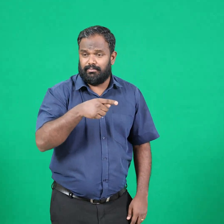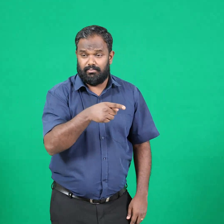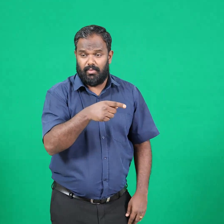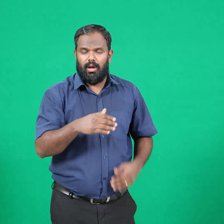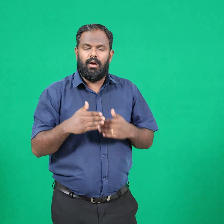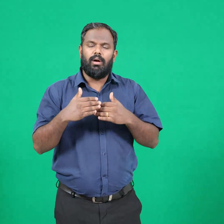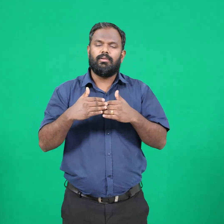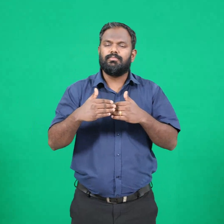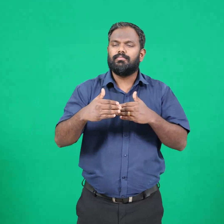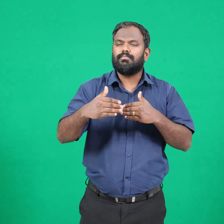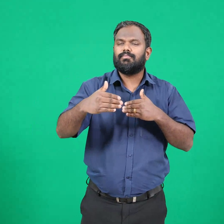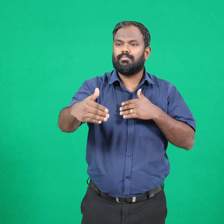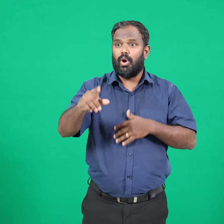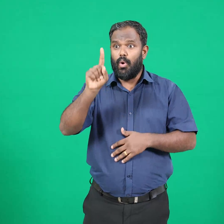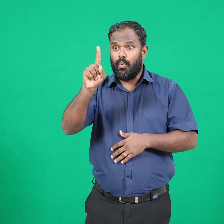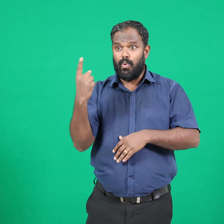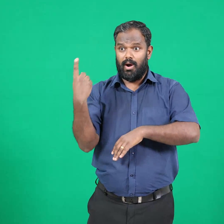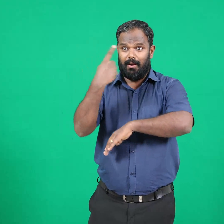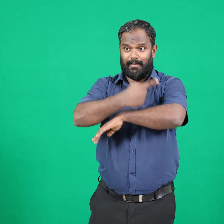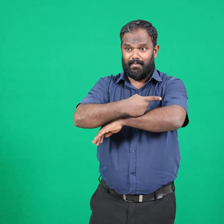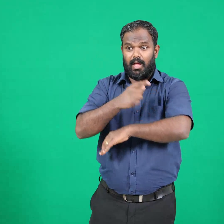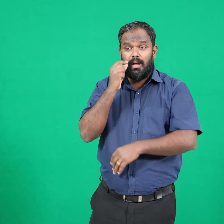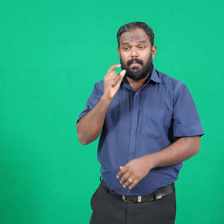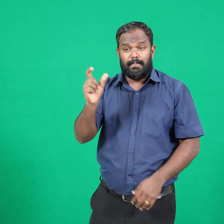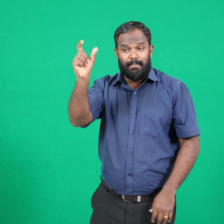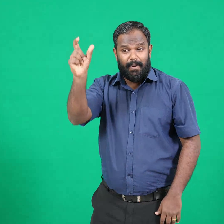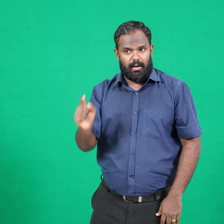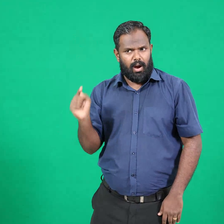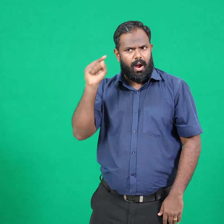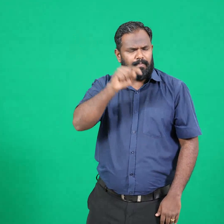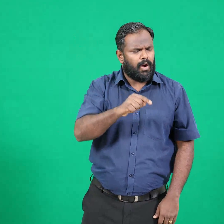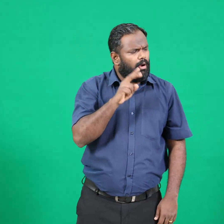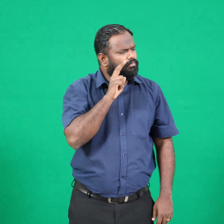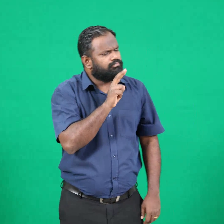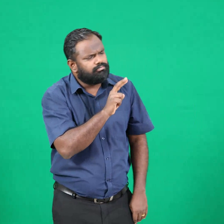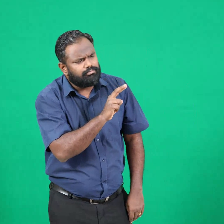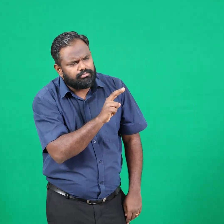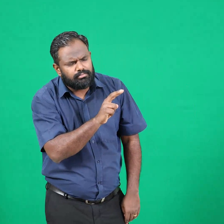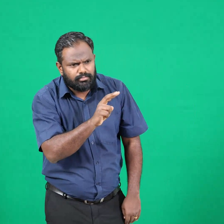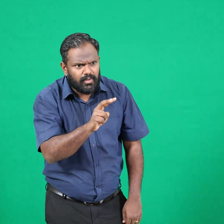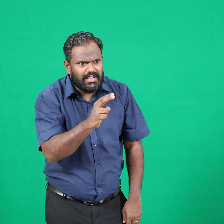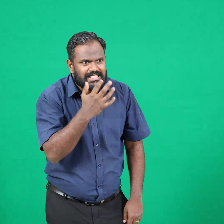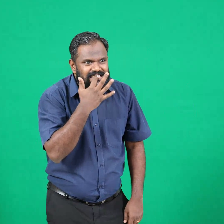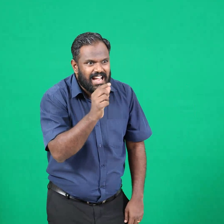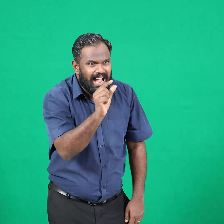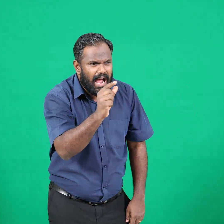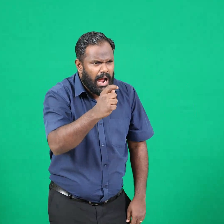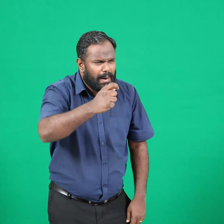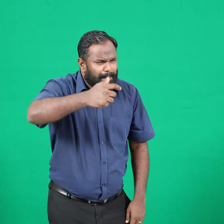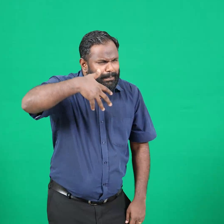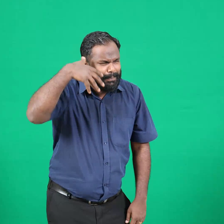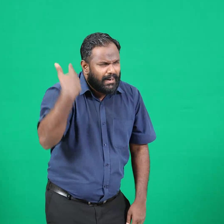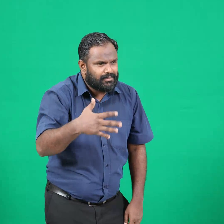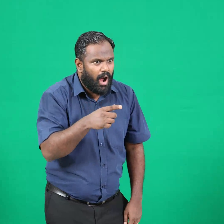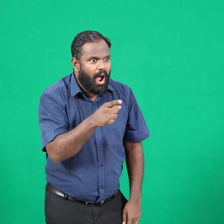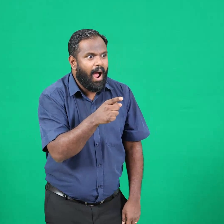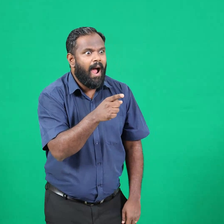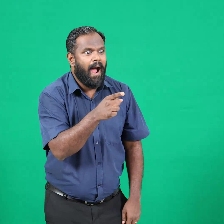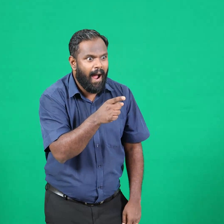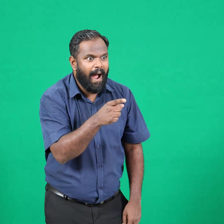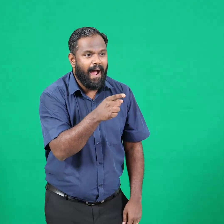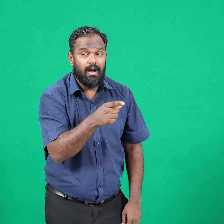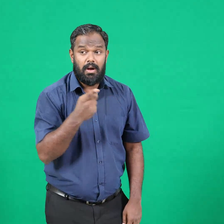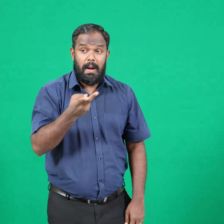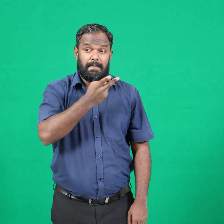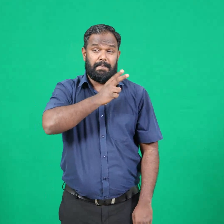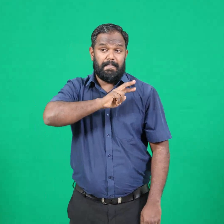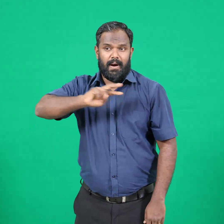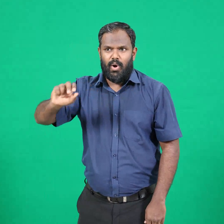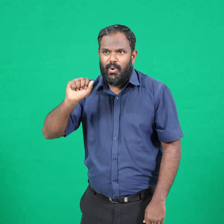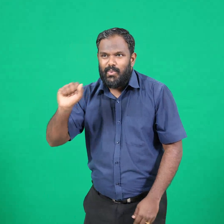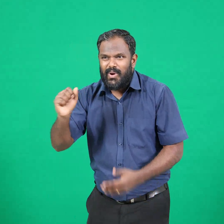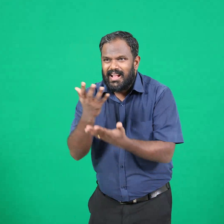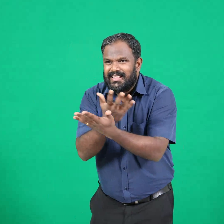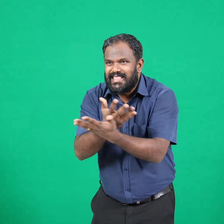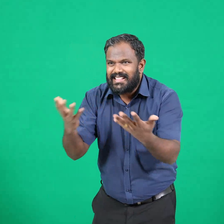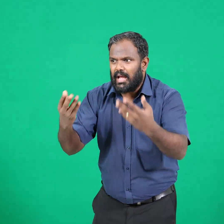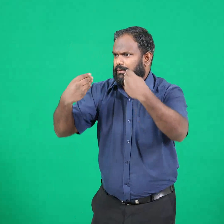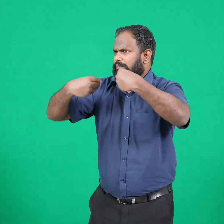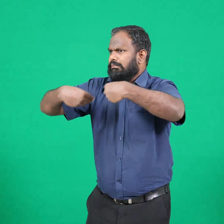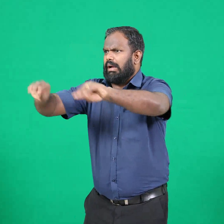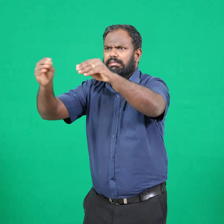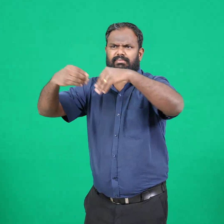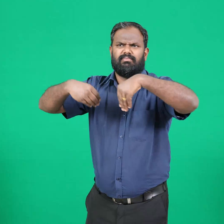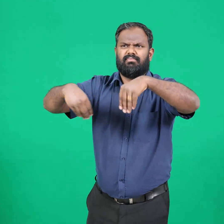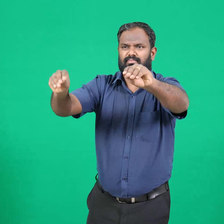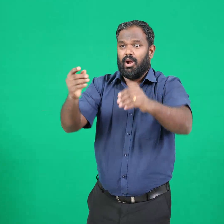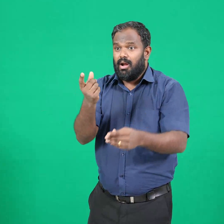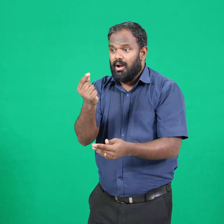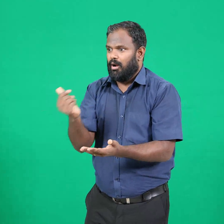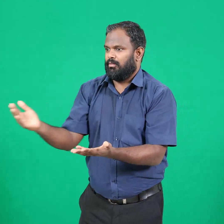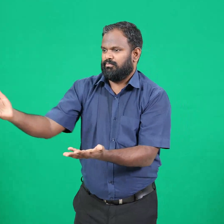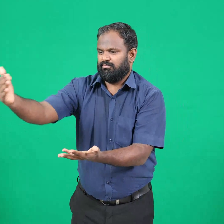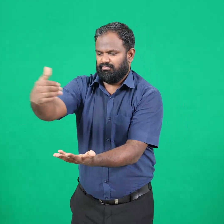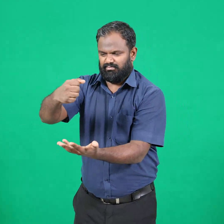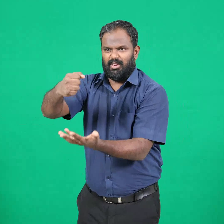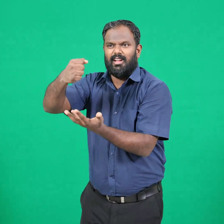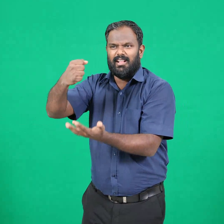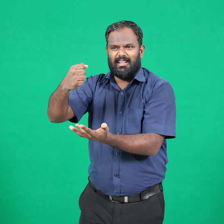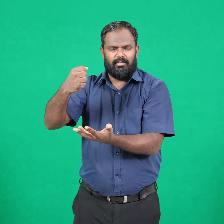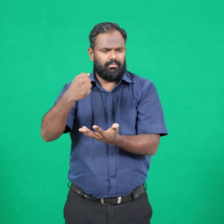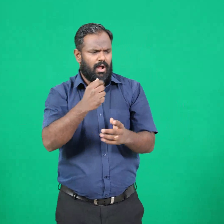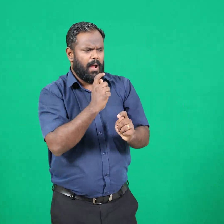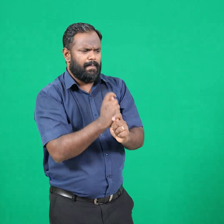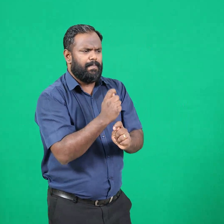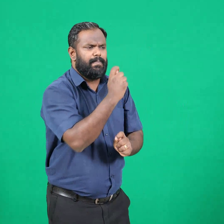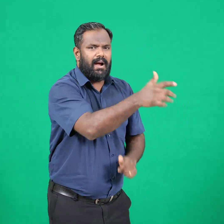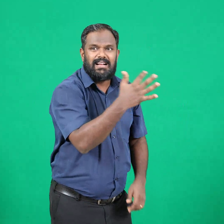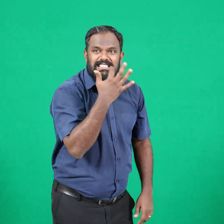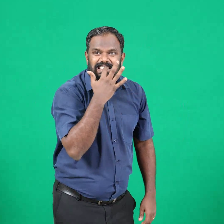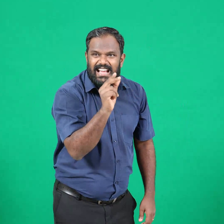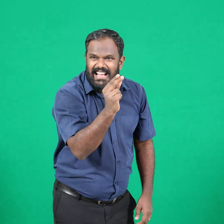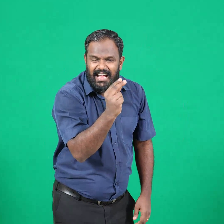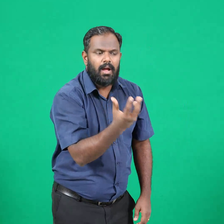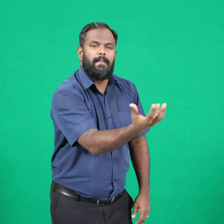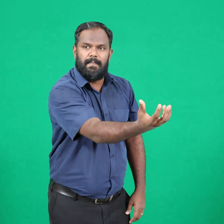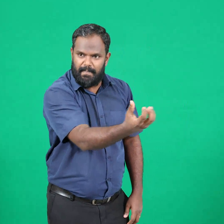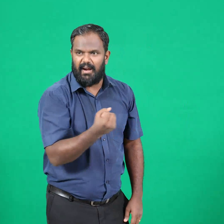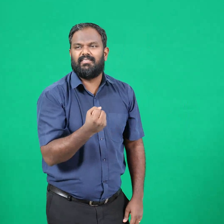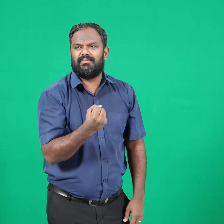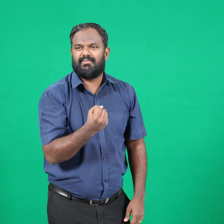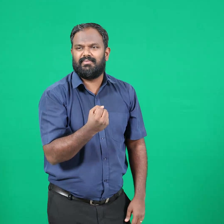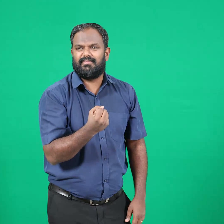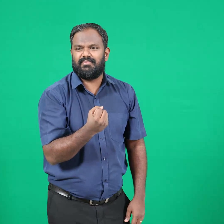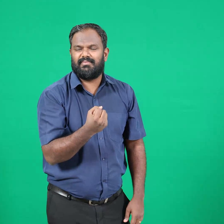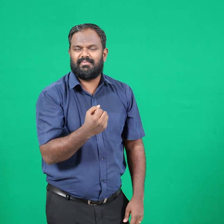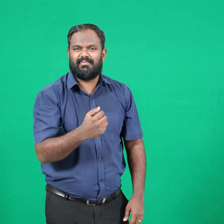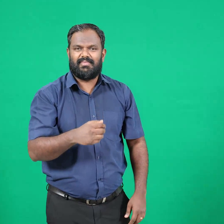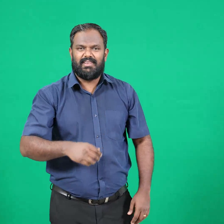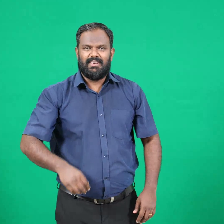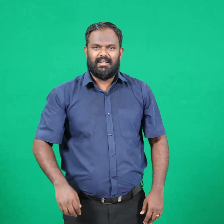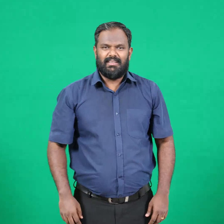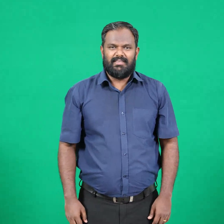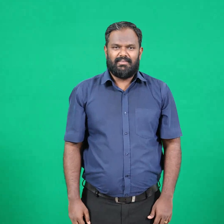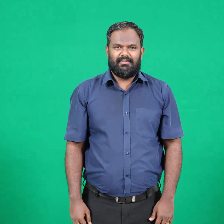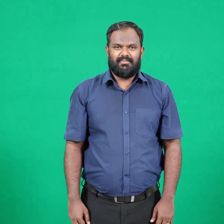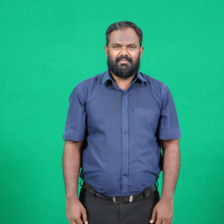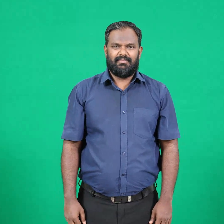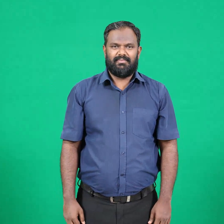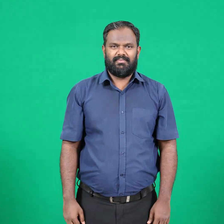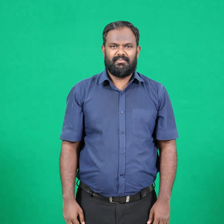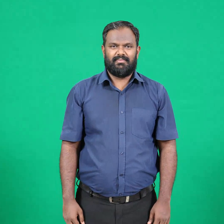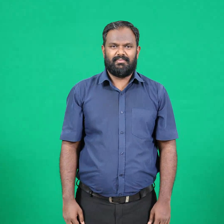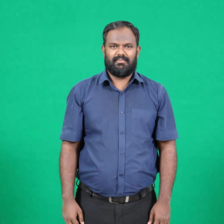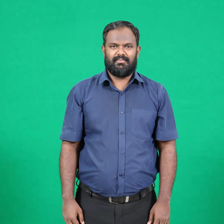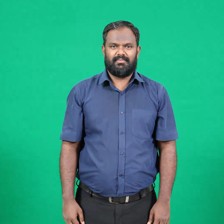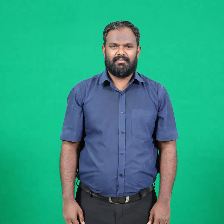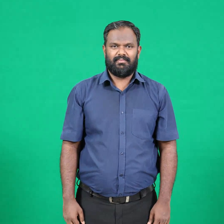When he found one very precious pearl, he went away and sold all he had and bought it.